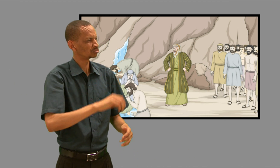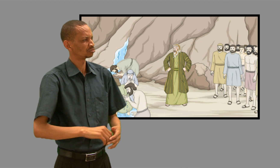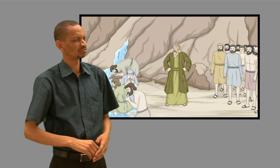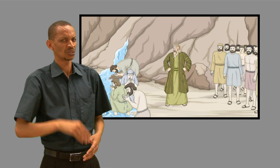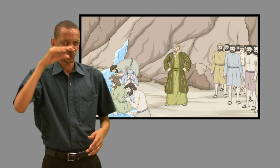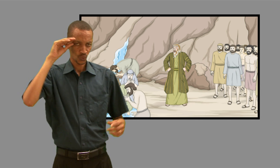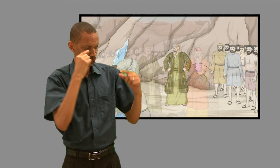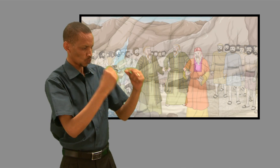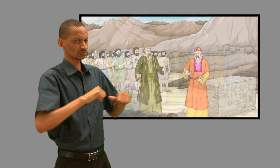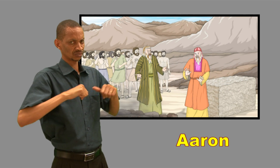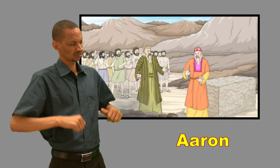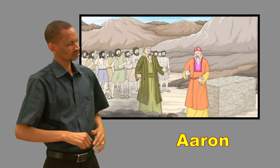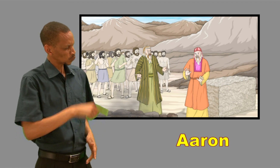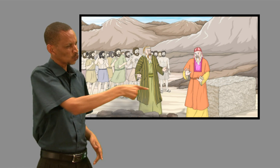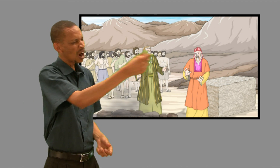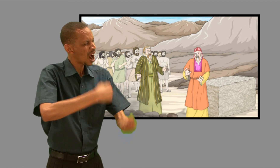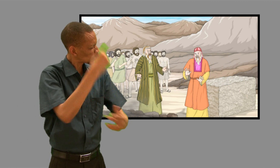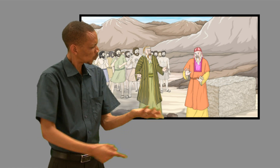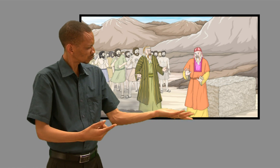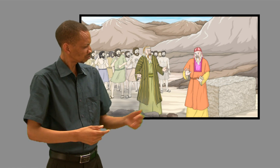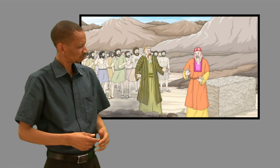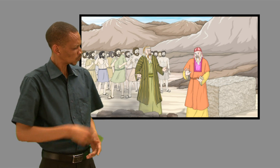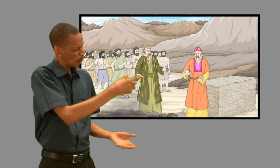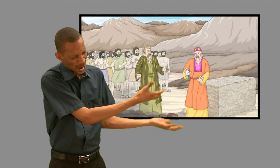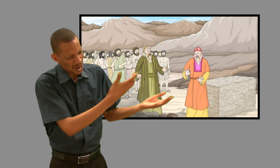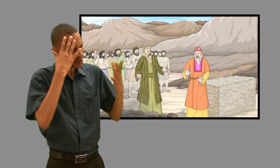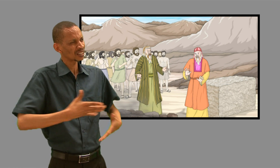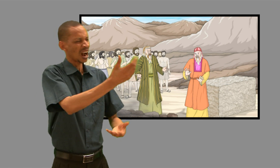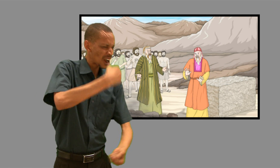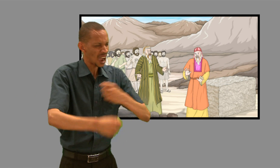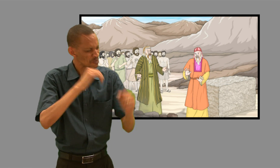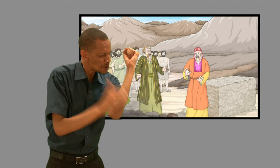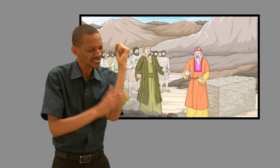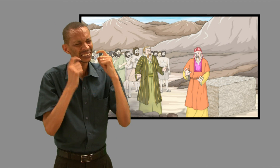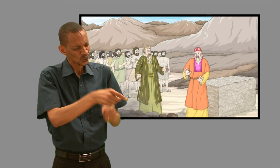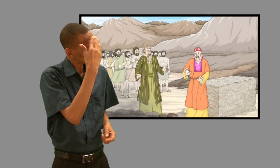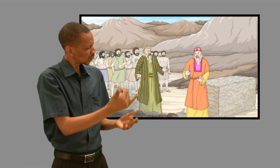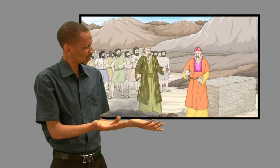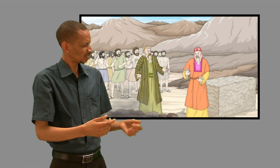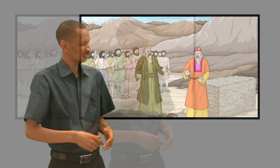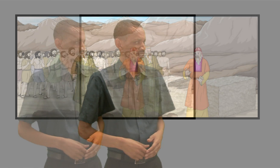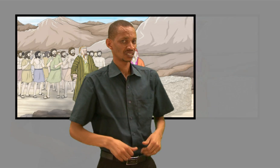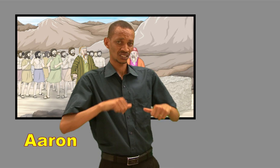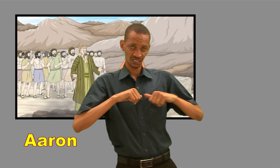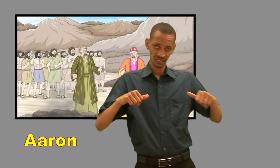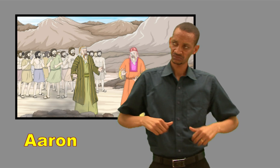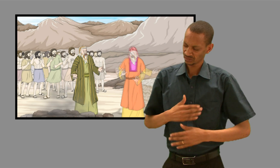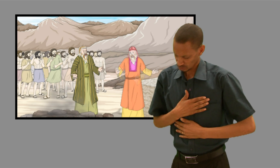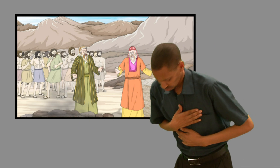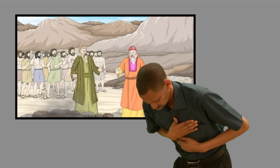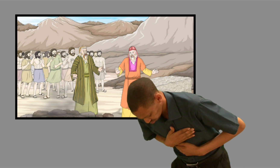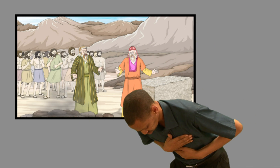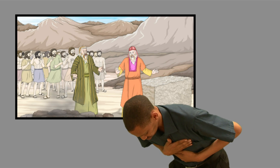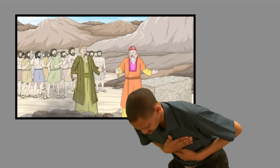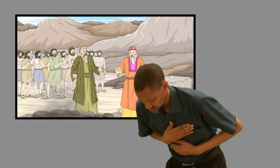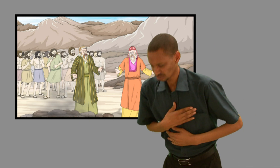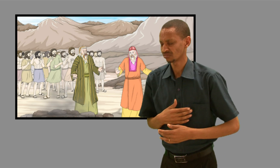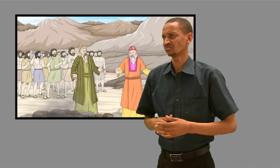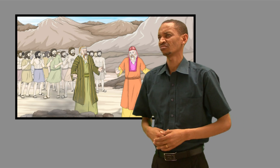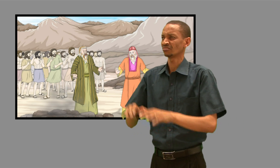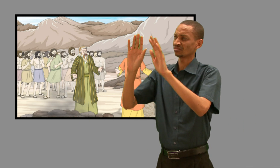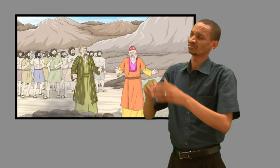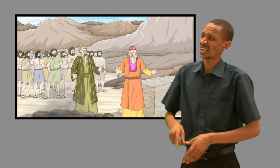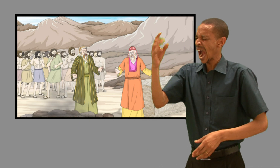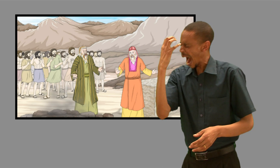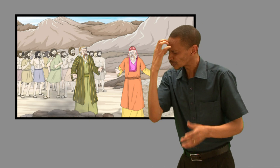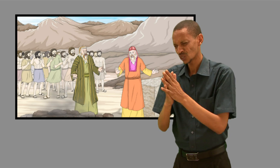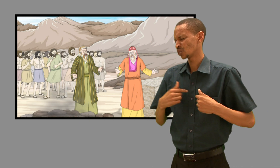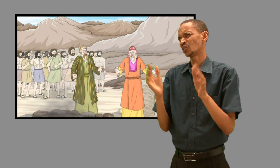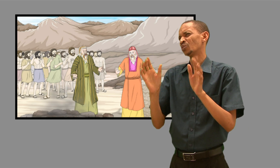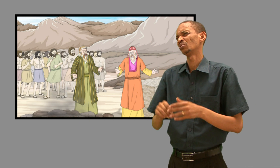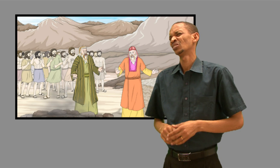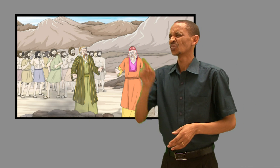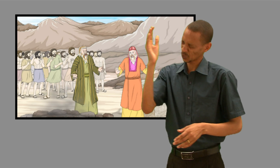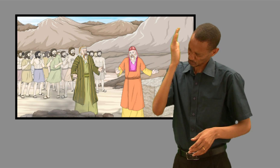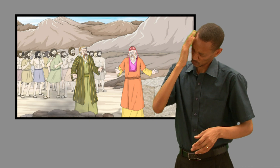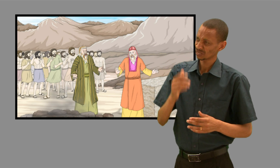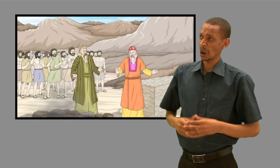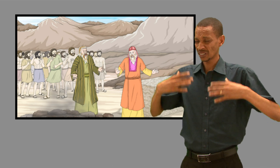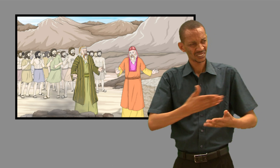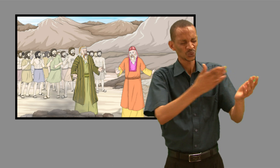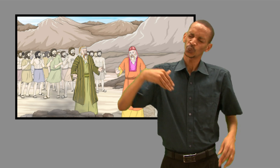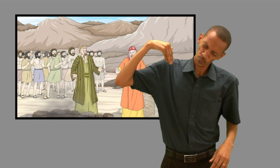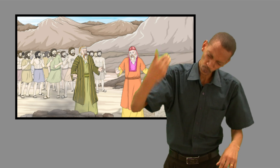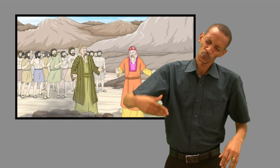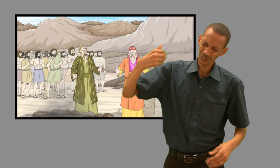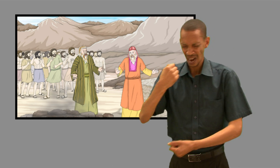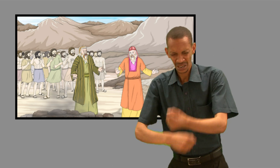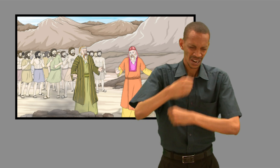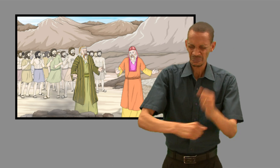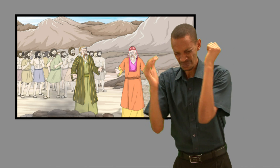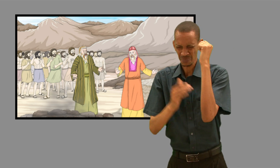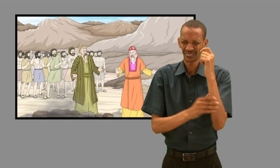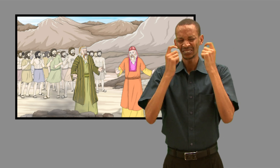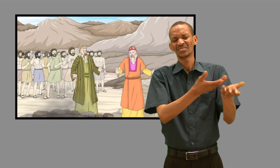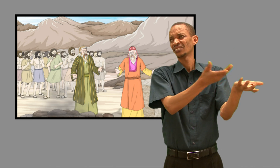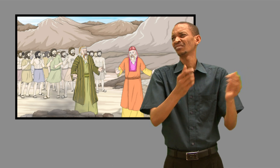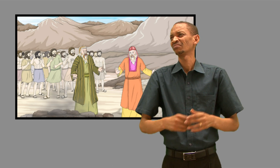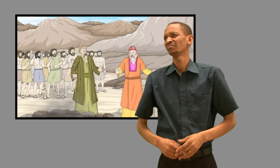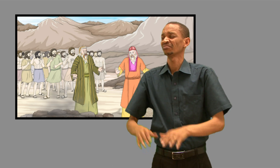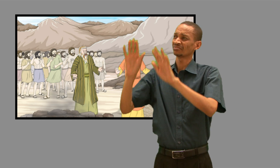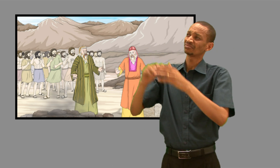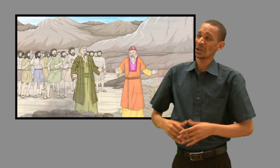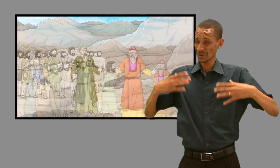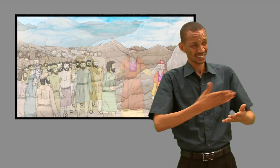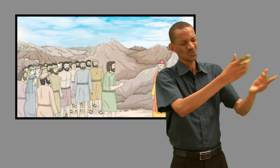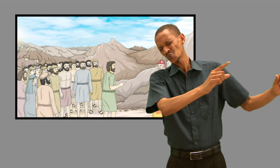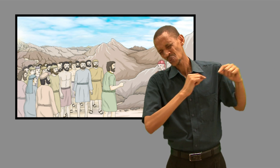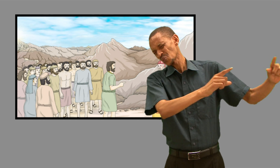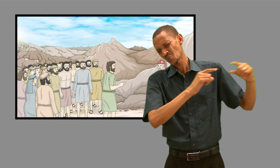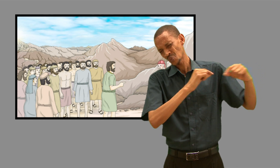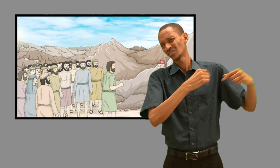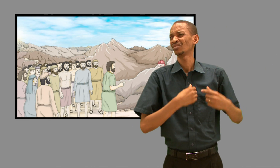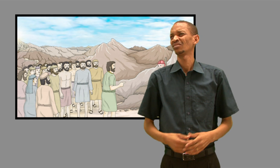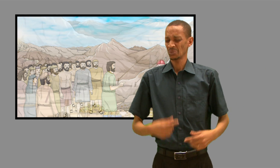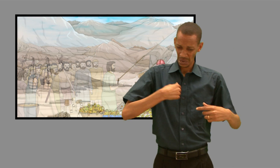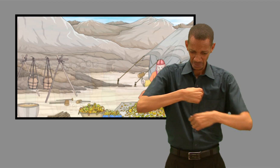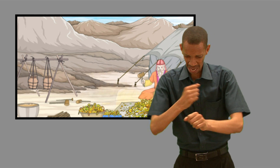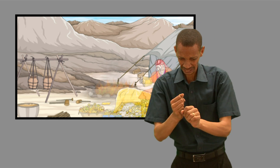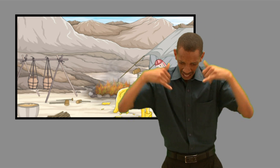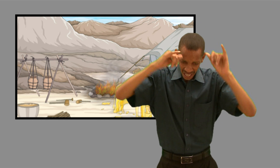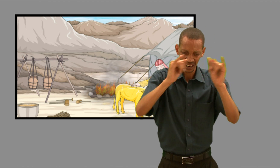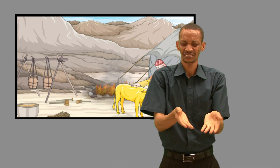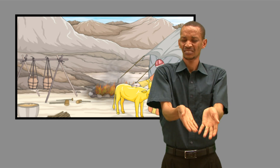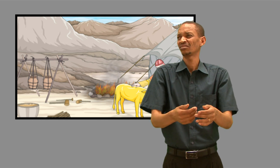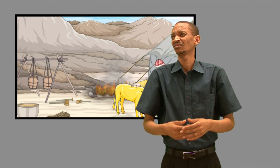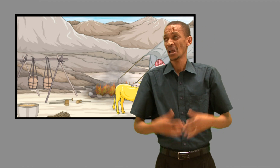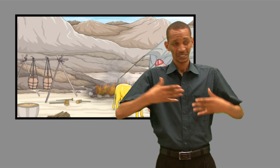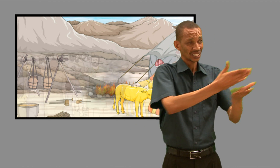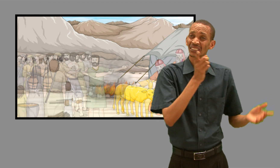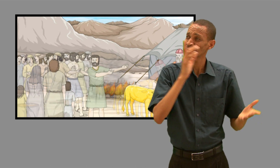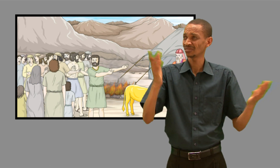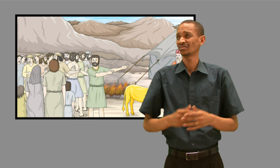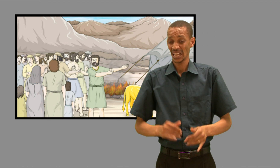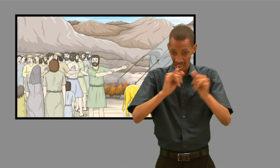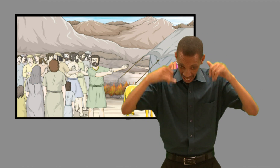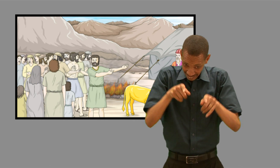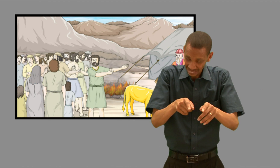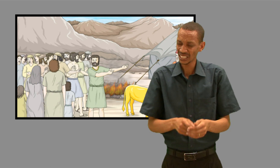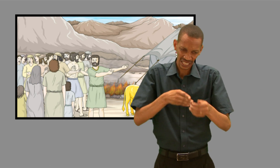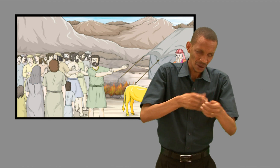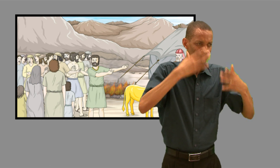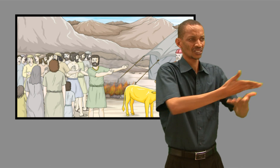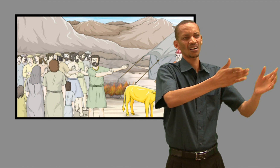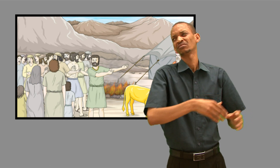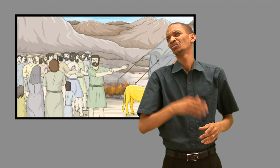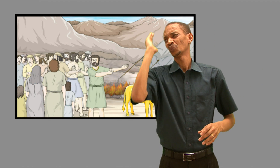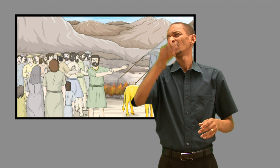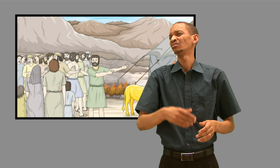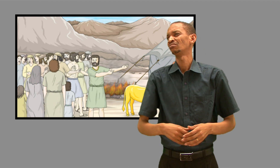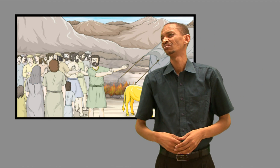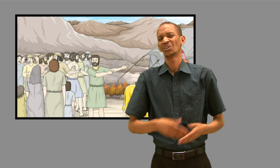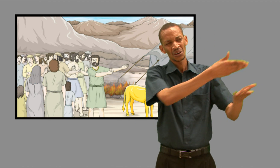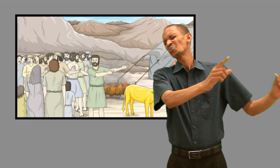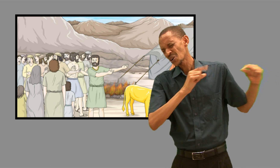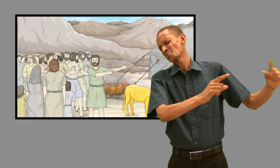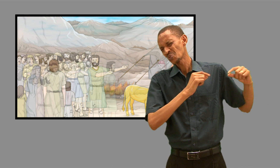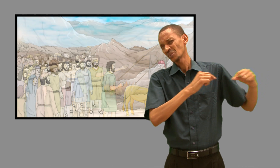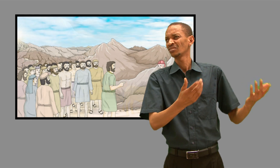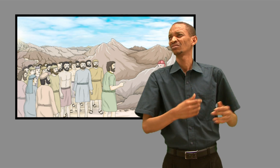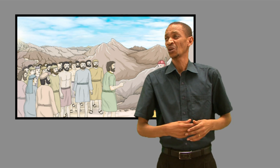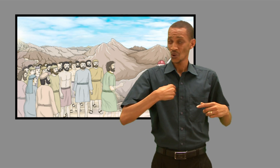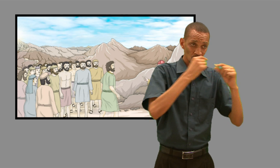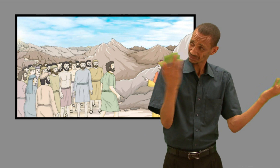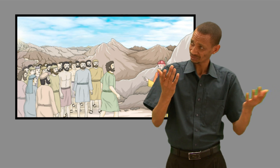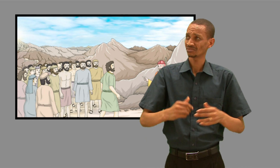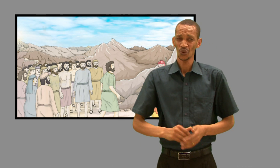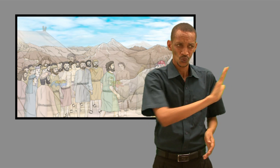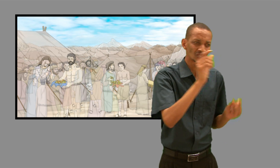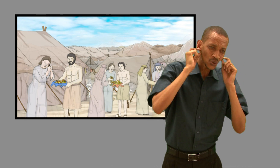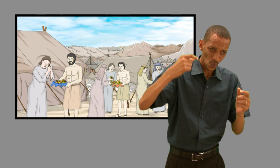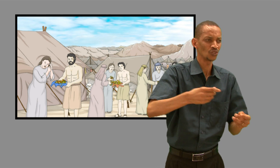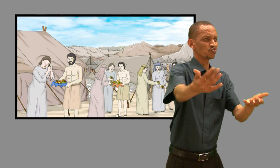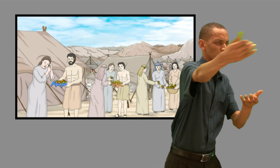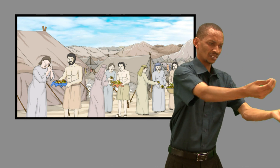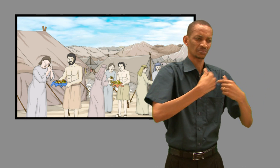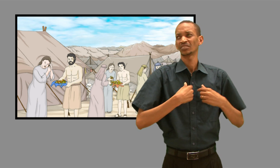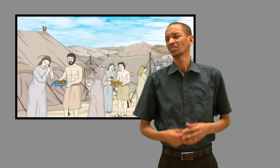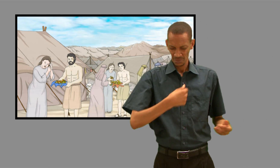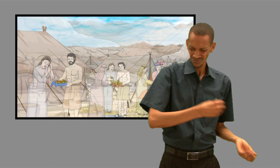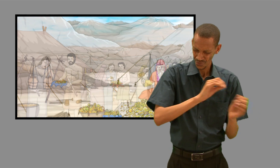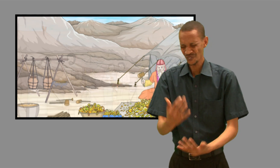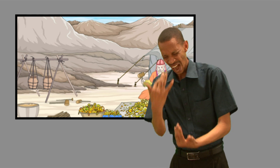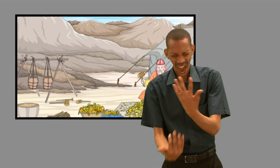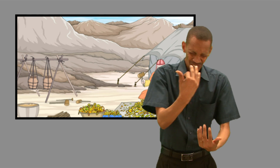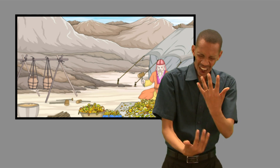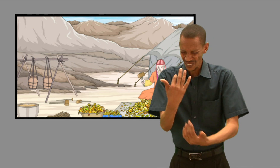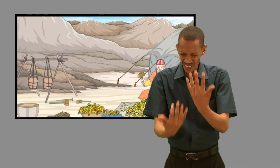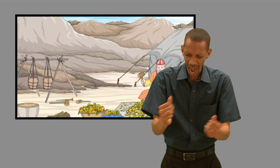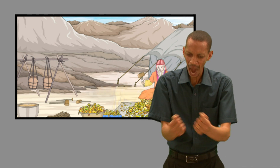“What did this people do to you,” Moses asked Aaron, “that you have led them into so great a sin?” “Do not be enraged, my lord,” Aaron replied. “You yourself know that the people are intent on evil. They told me, ‘Make us gods who will go before us. As for this Moses who brought us up out of the land of Egypt, we do not know what has happened to him!’